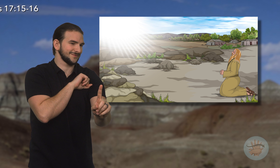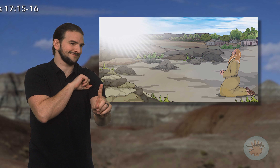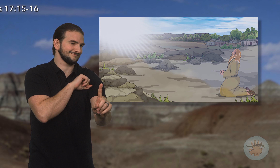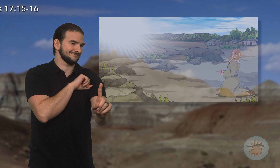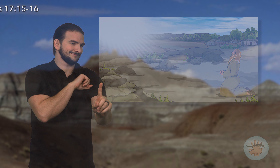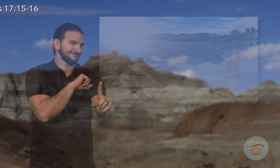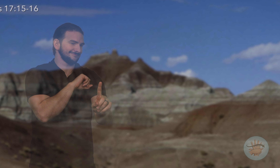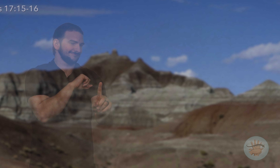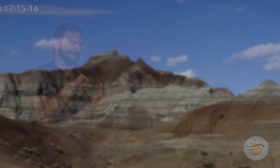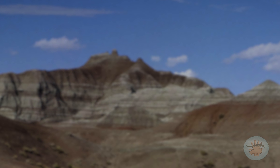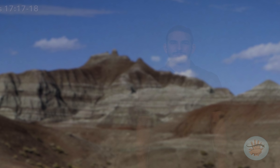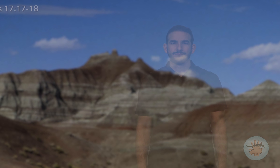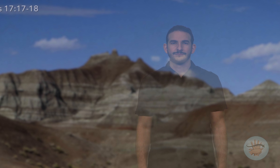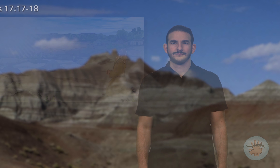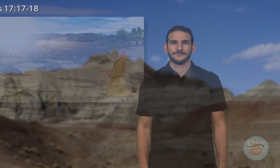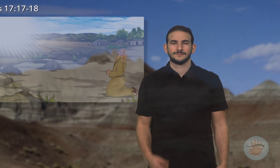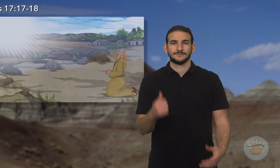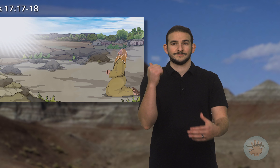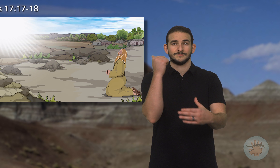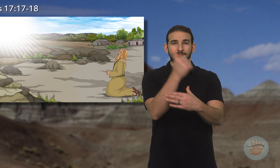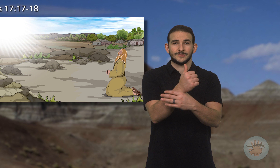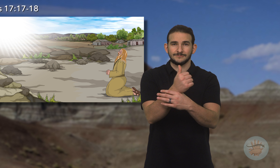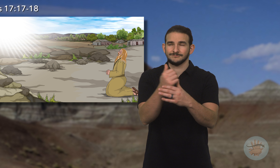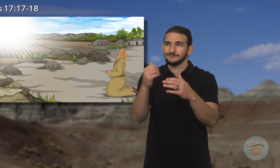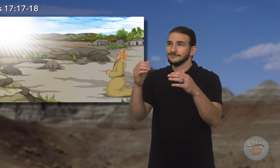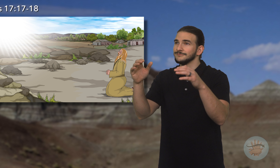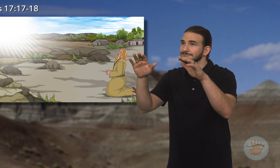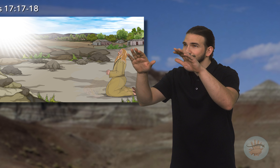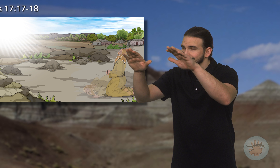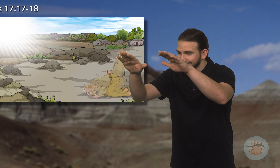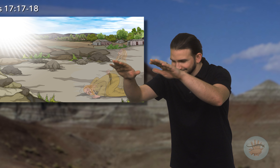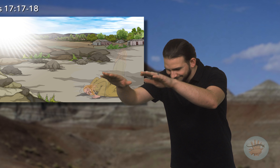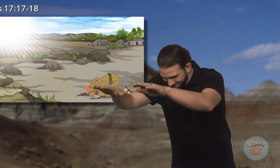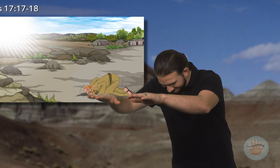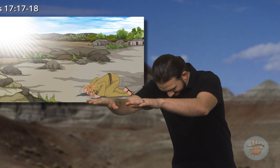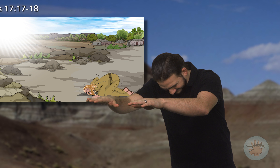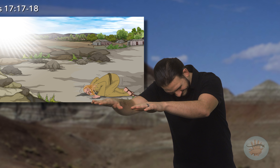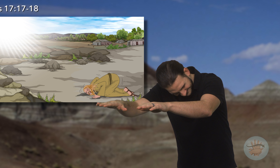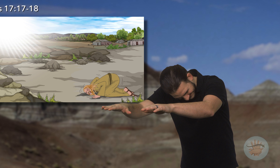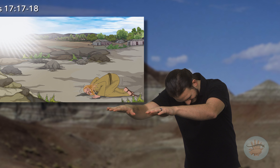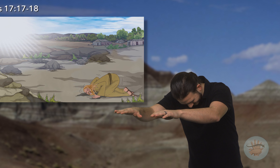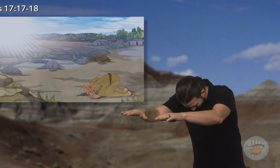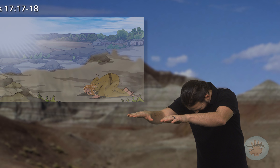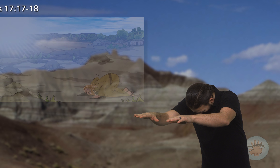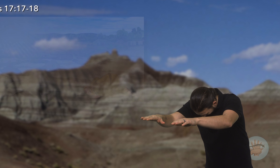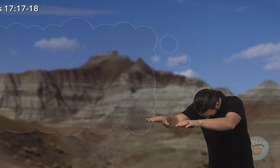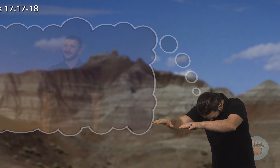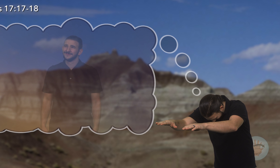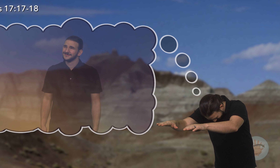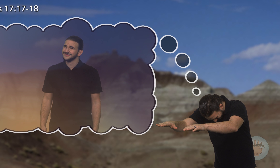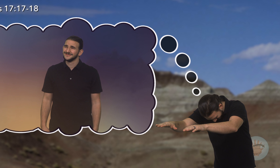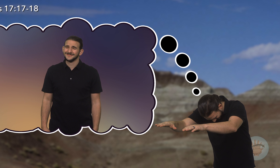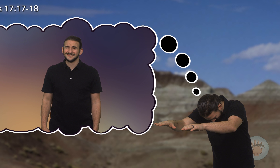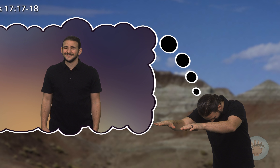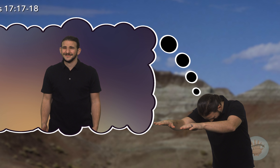Abraham fell facedown.